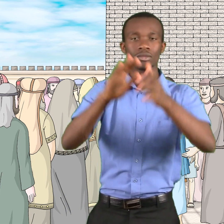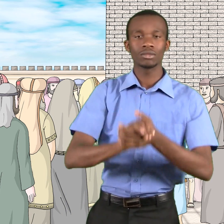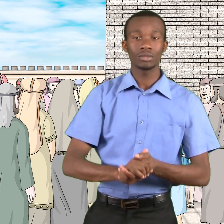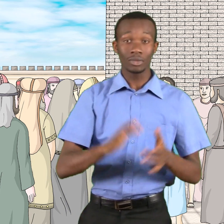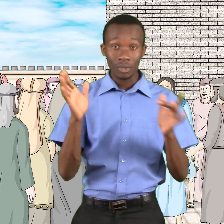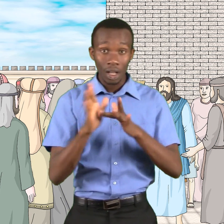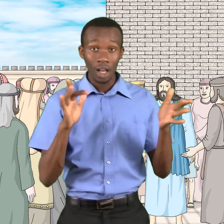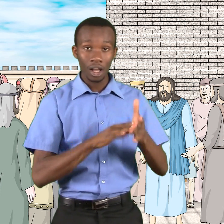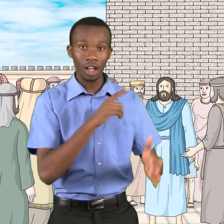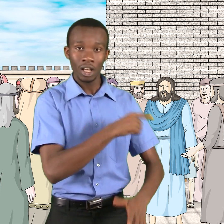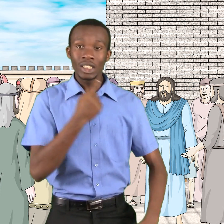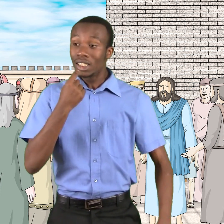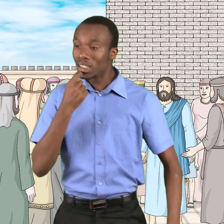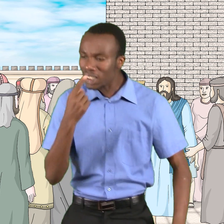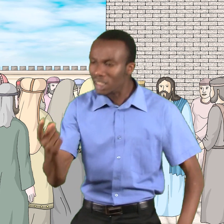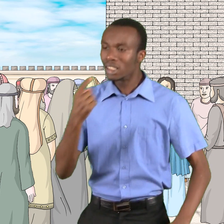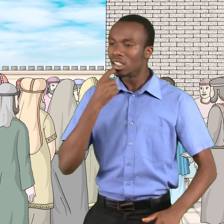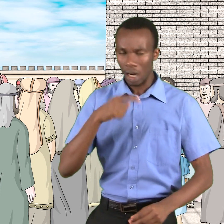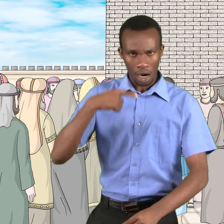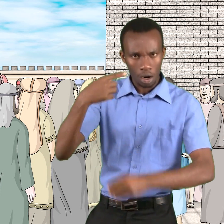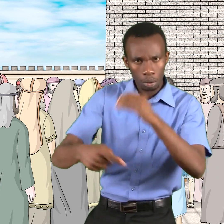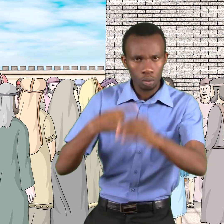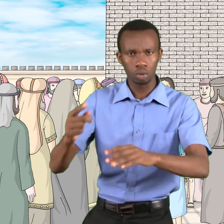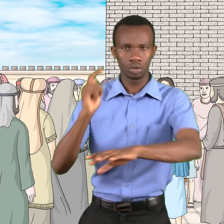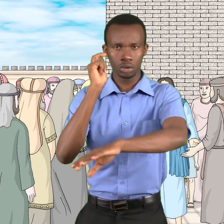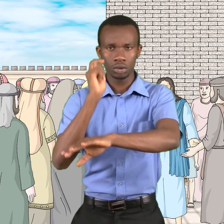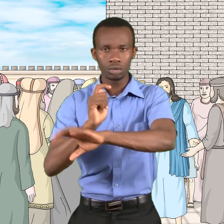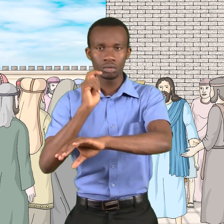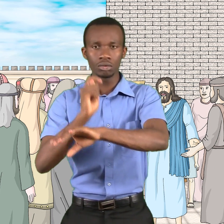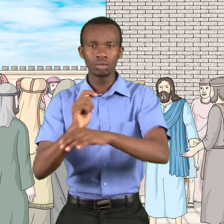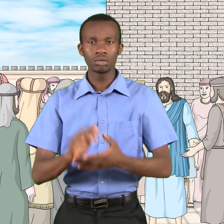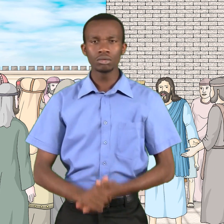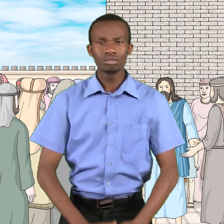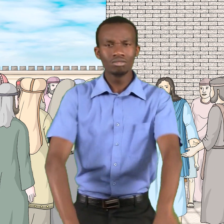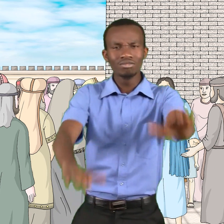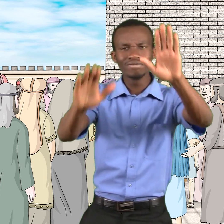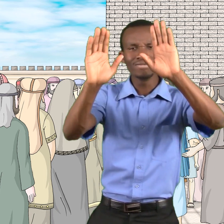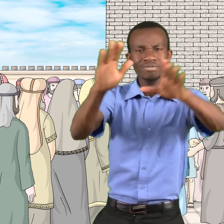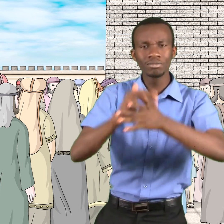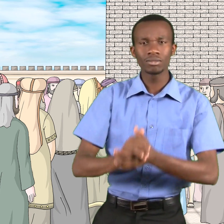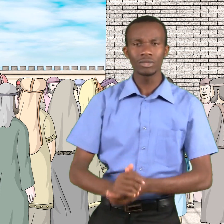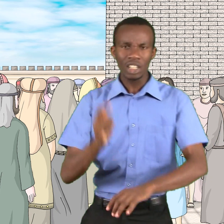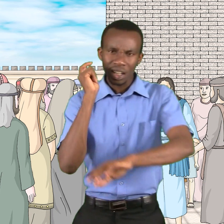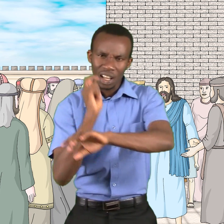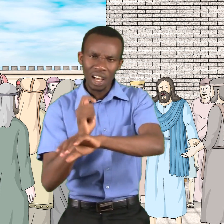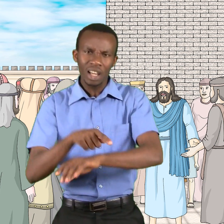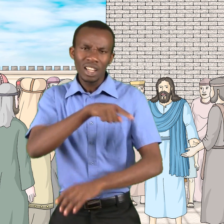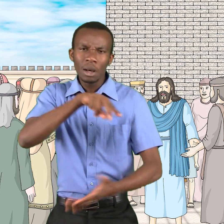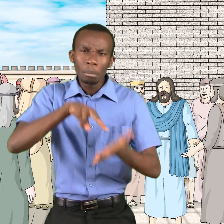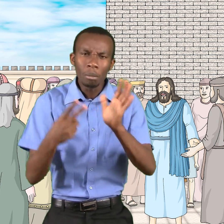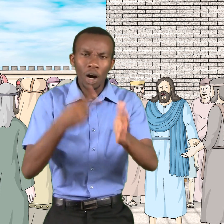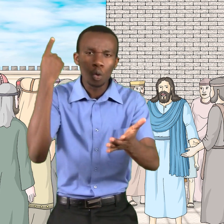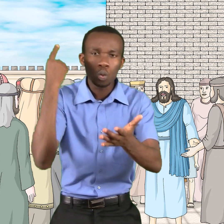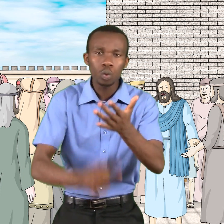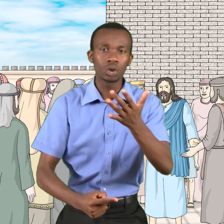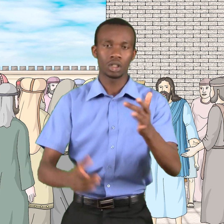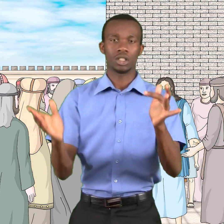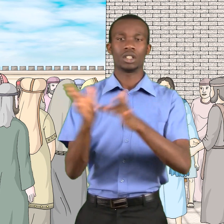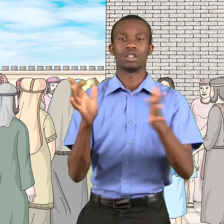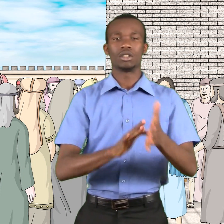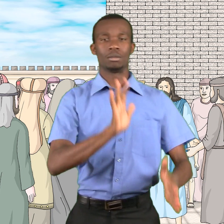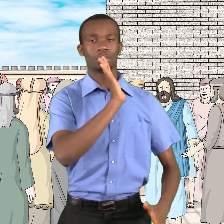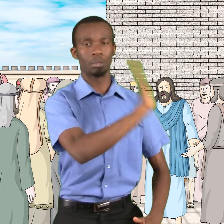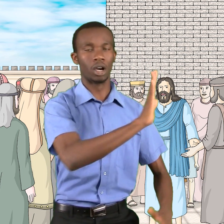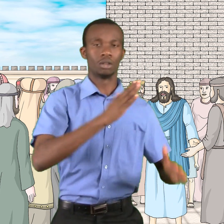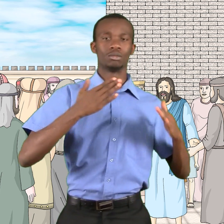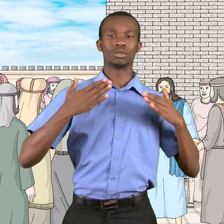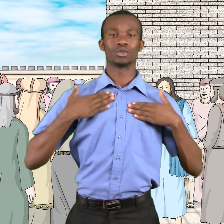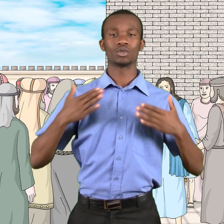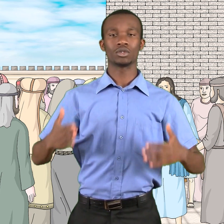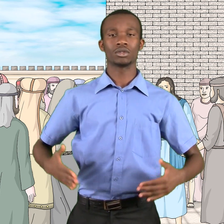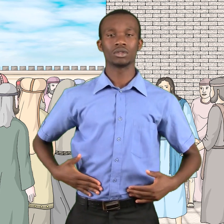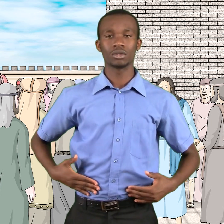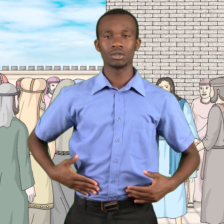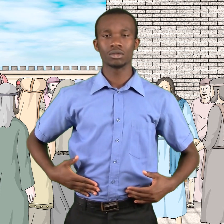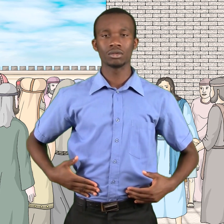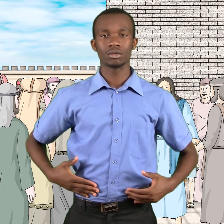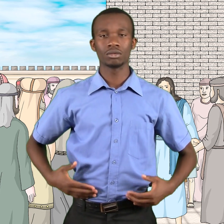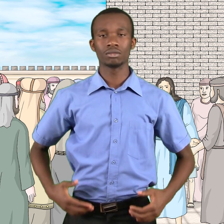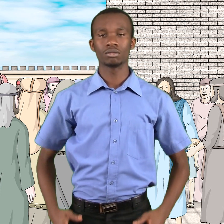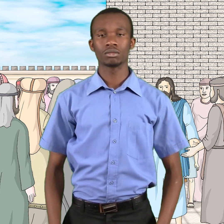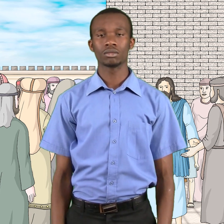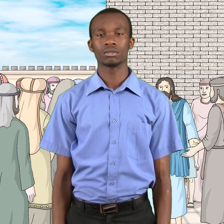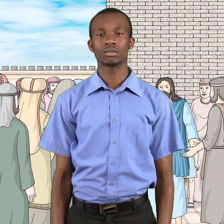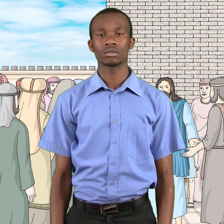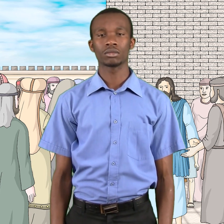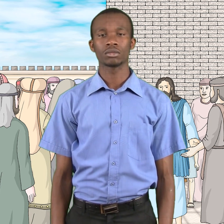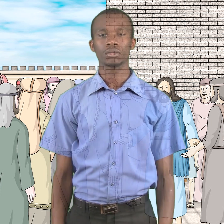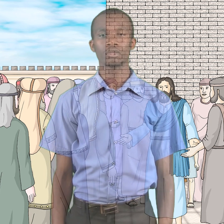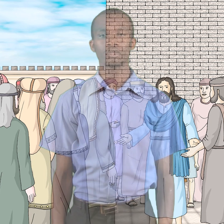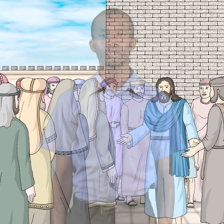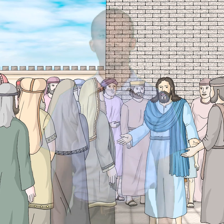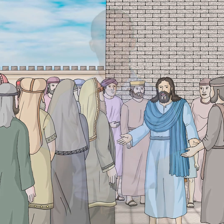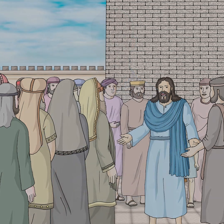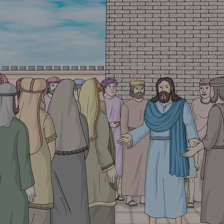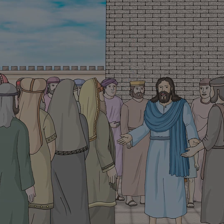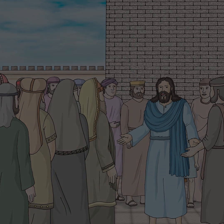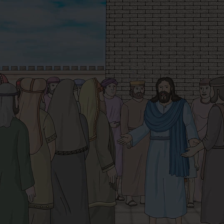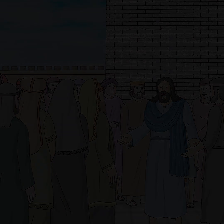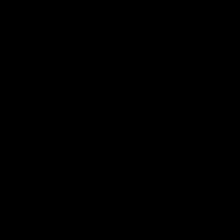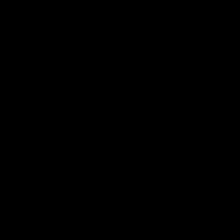But Jesus was speaking about the temple of His body.